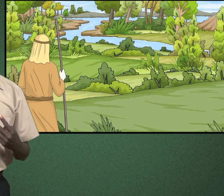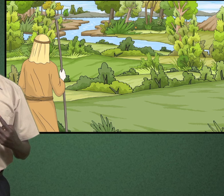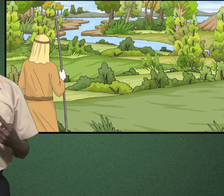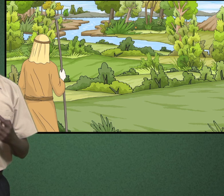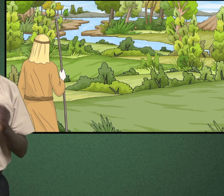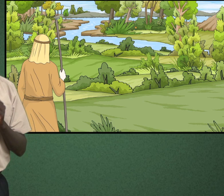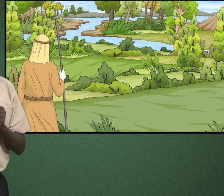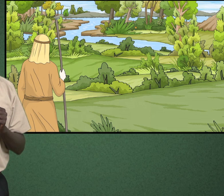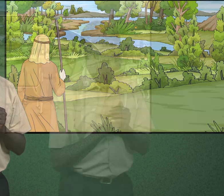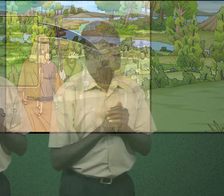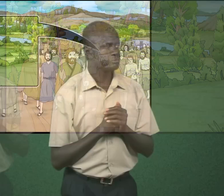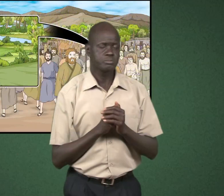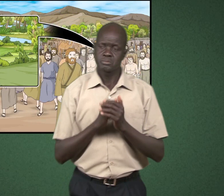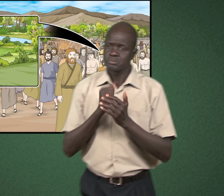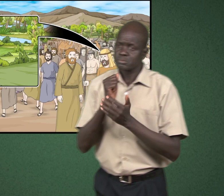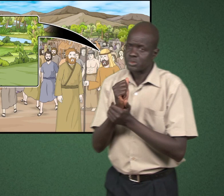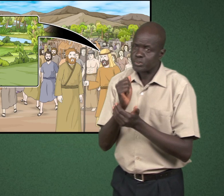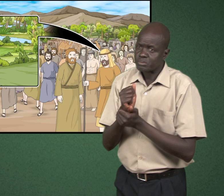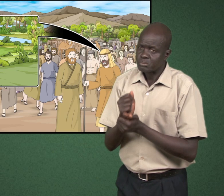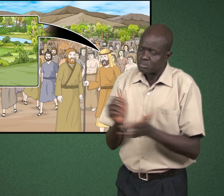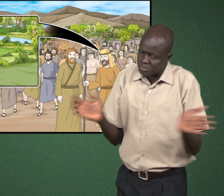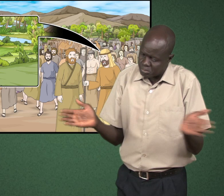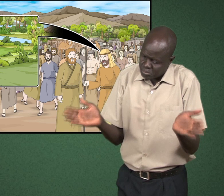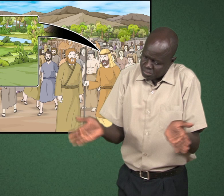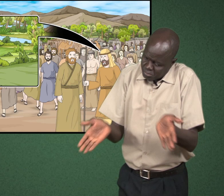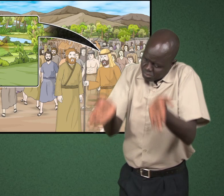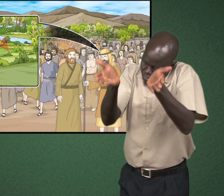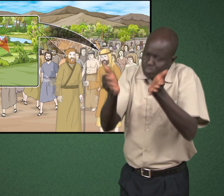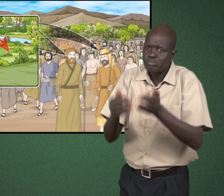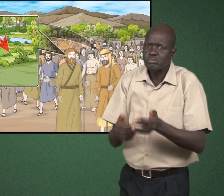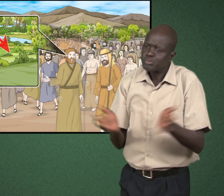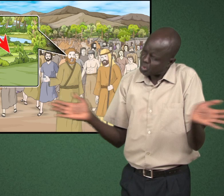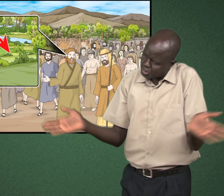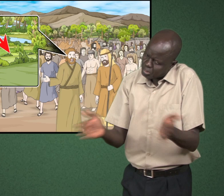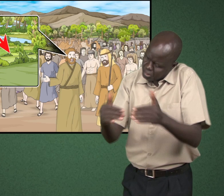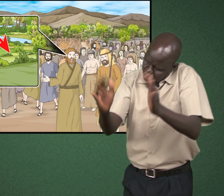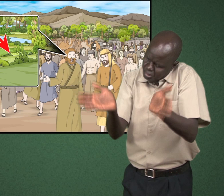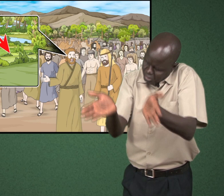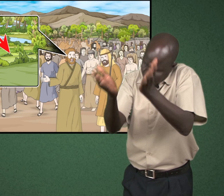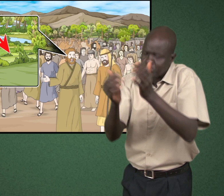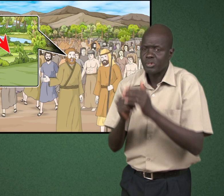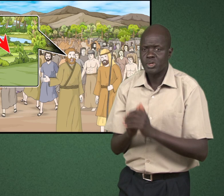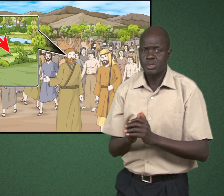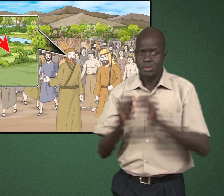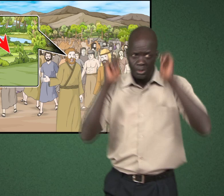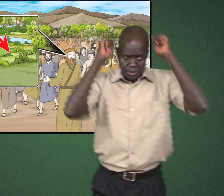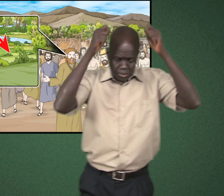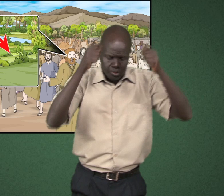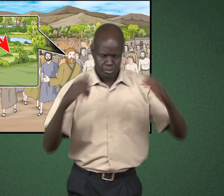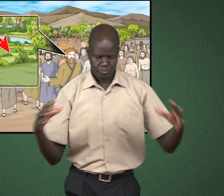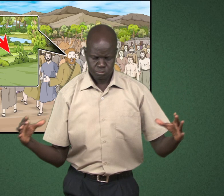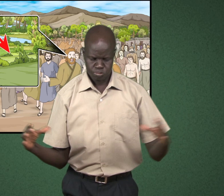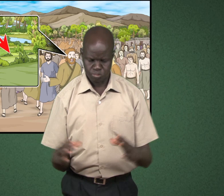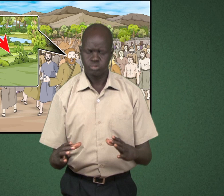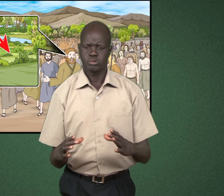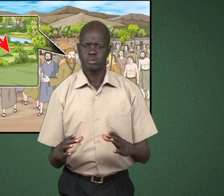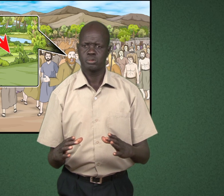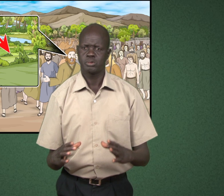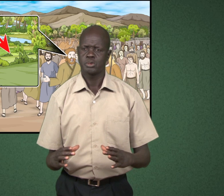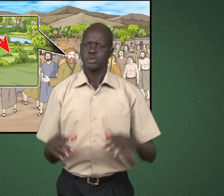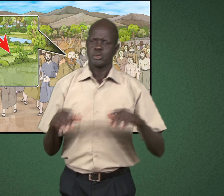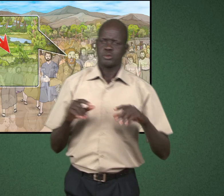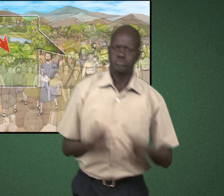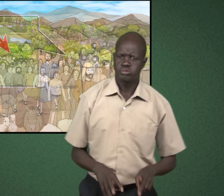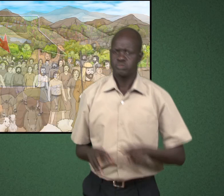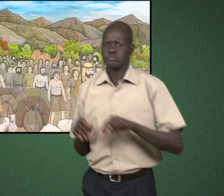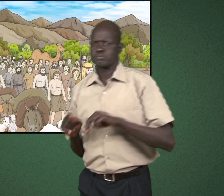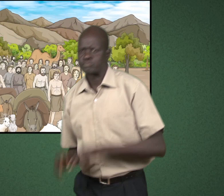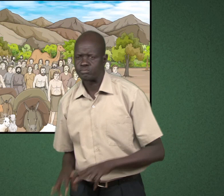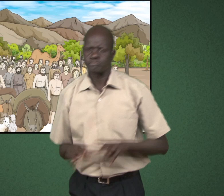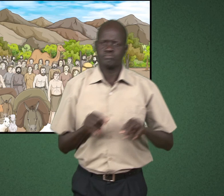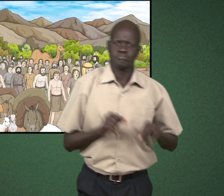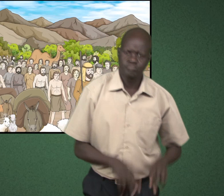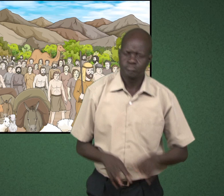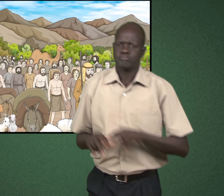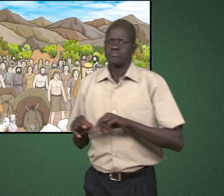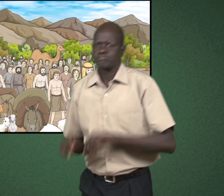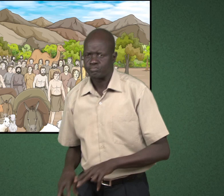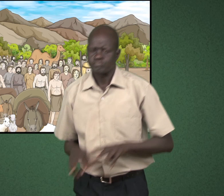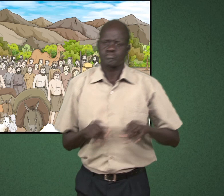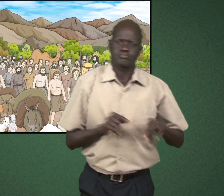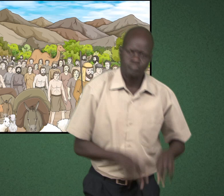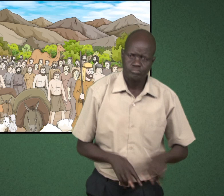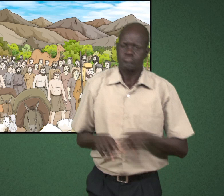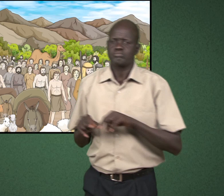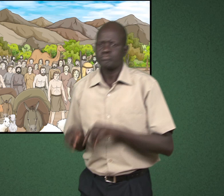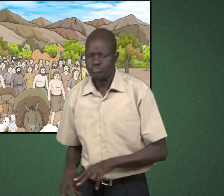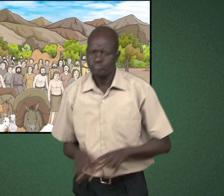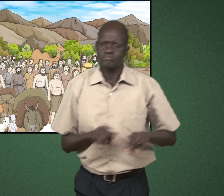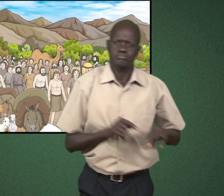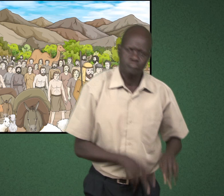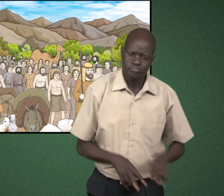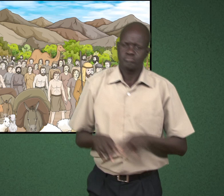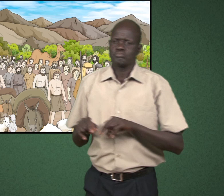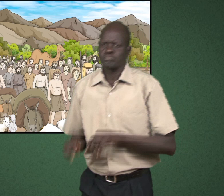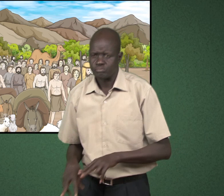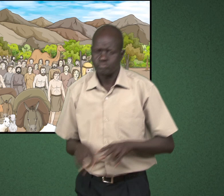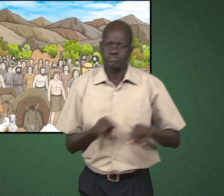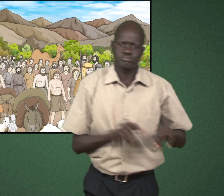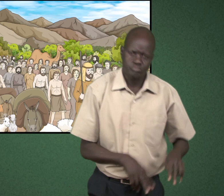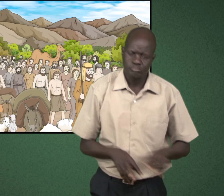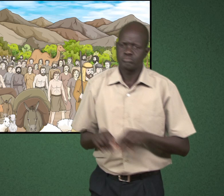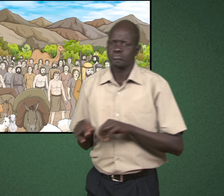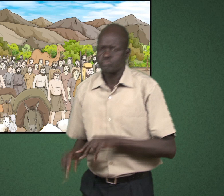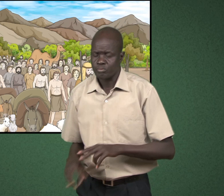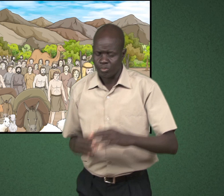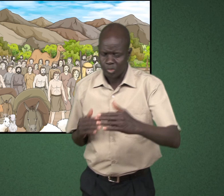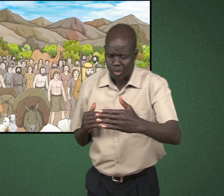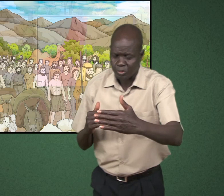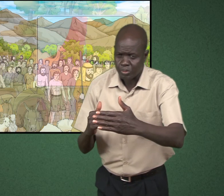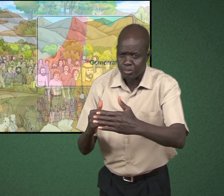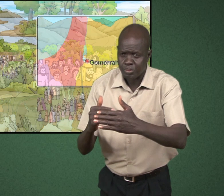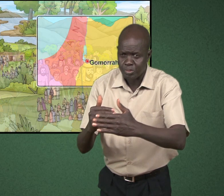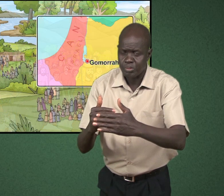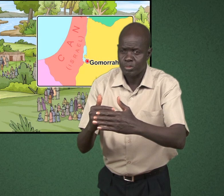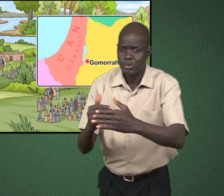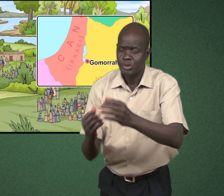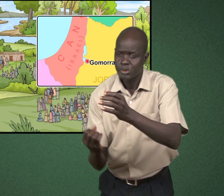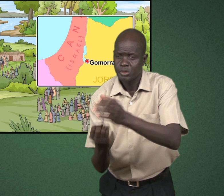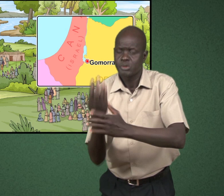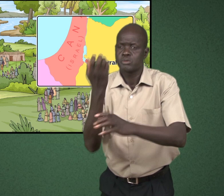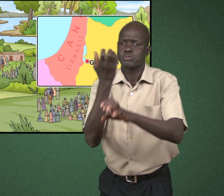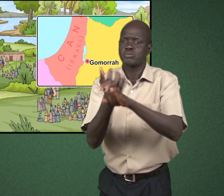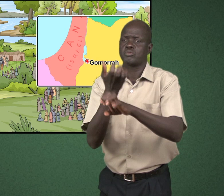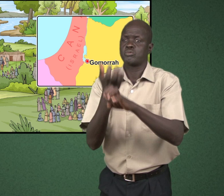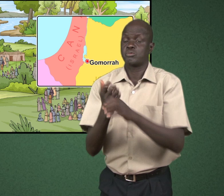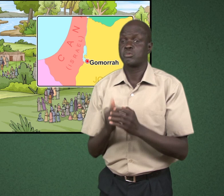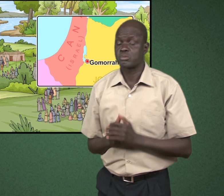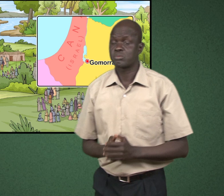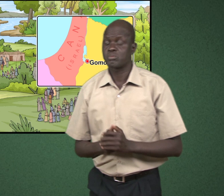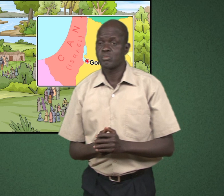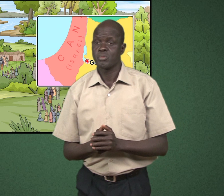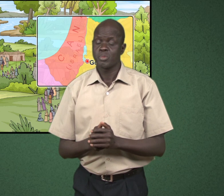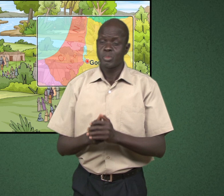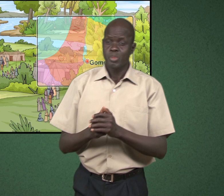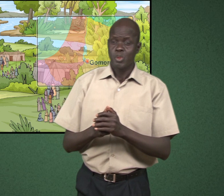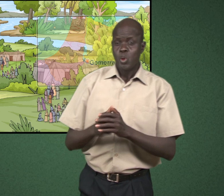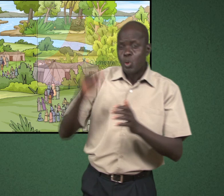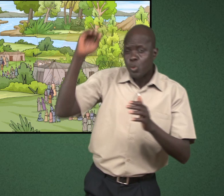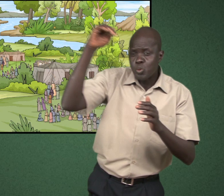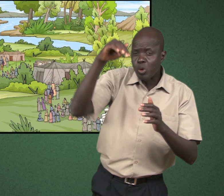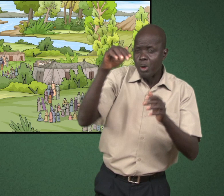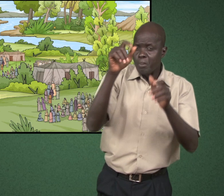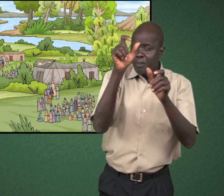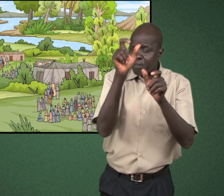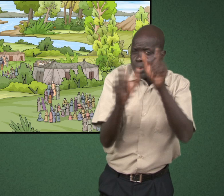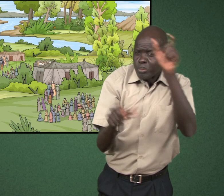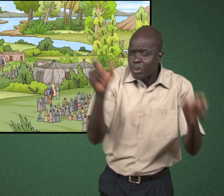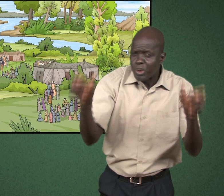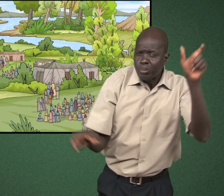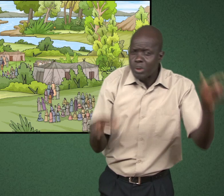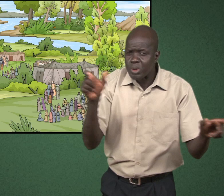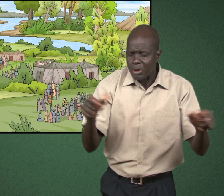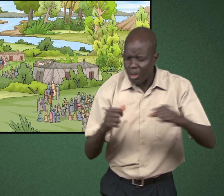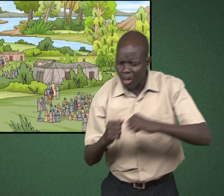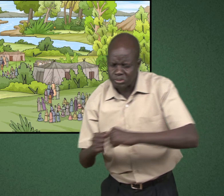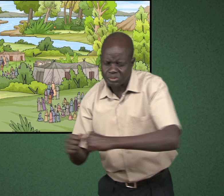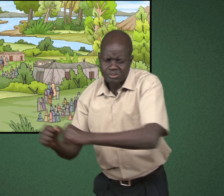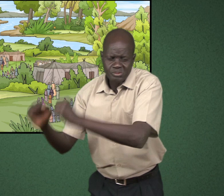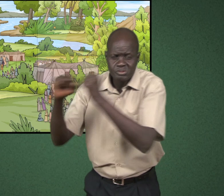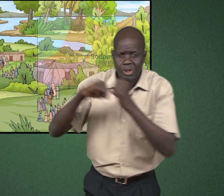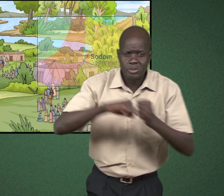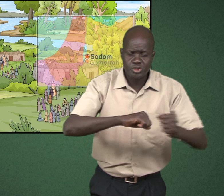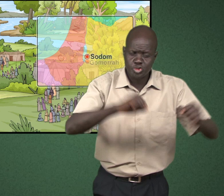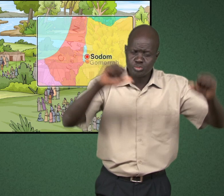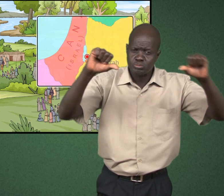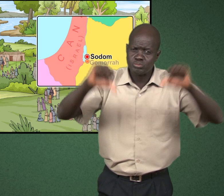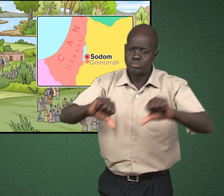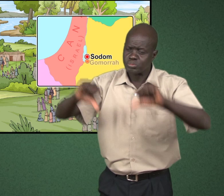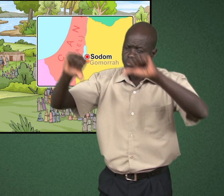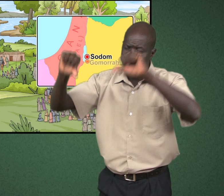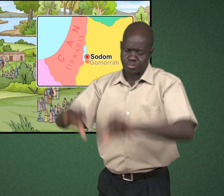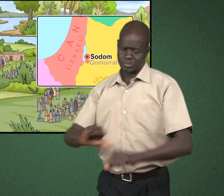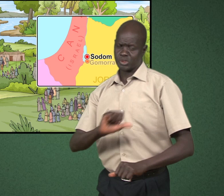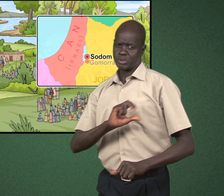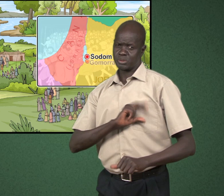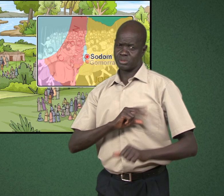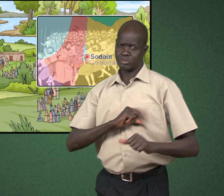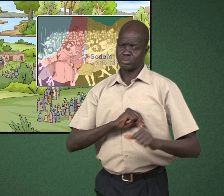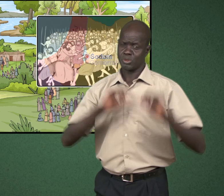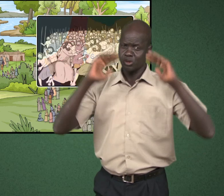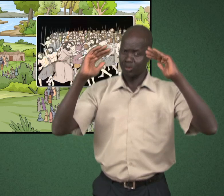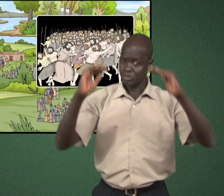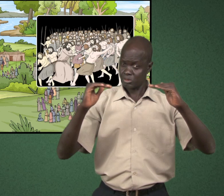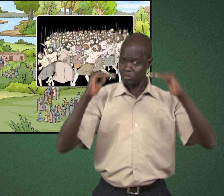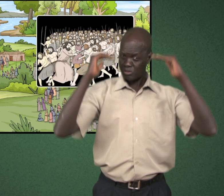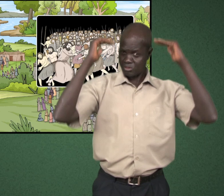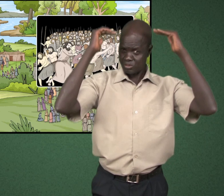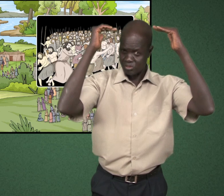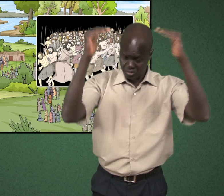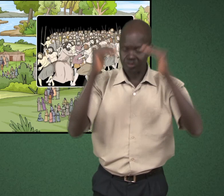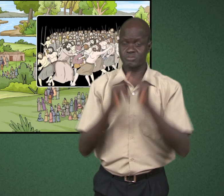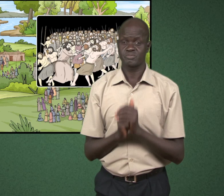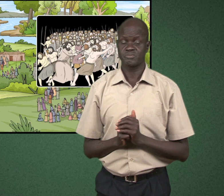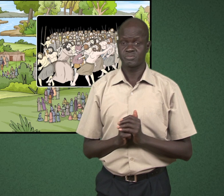(This was before the LORD destroyed Sodom and Gomorrah.) So Lot chose the whole plain of the Jordan for himself and set out toward the east. And Abram and Lot parted company. Abram lived in the land of Canaan, but Lot settled in the cities of the plain and pitched his tent toward Sodom.